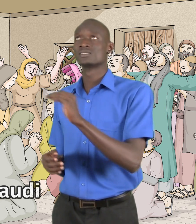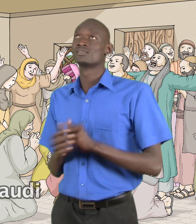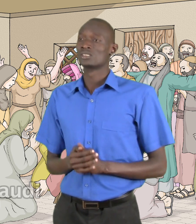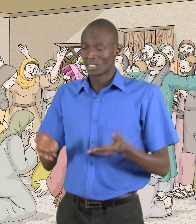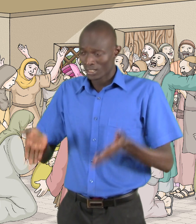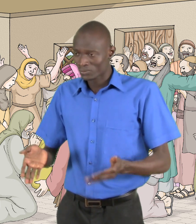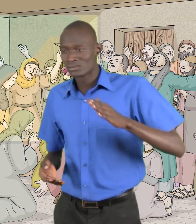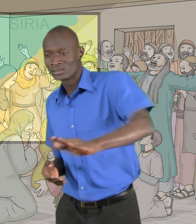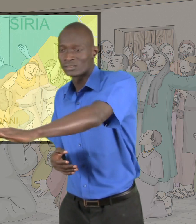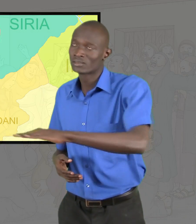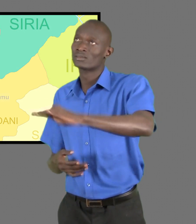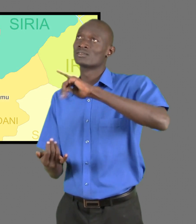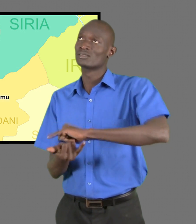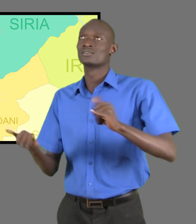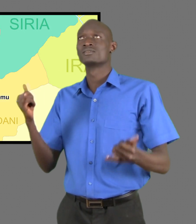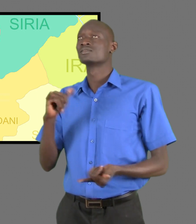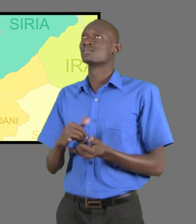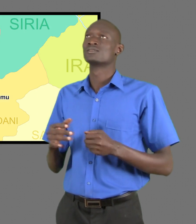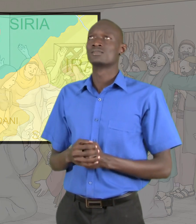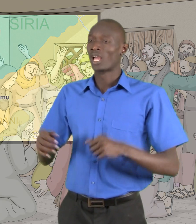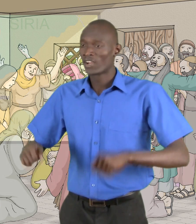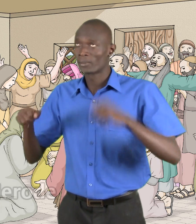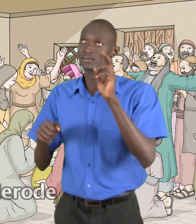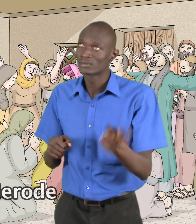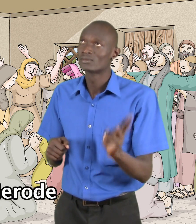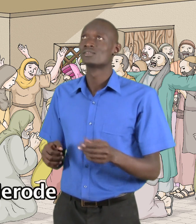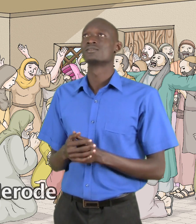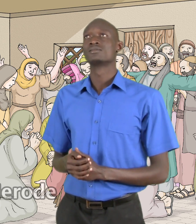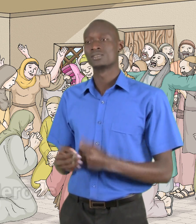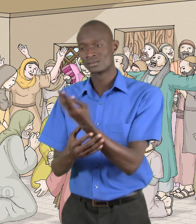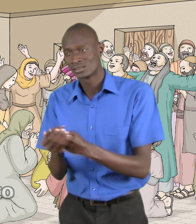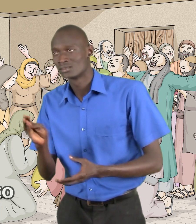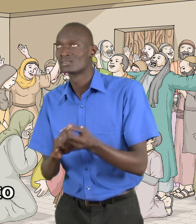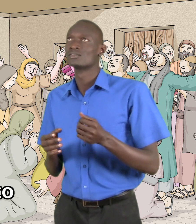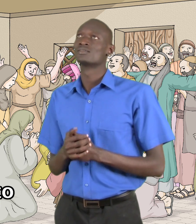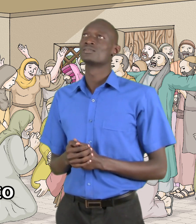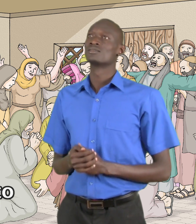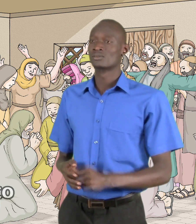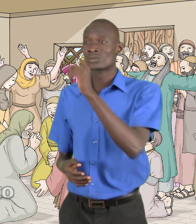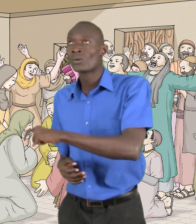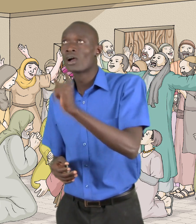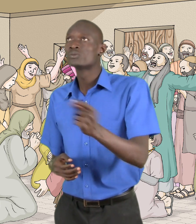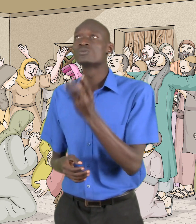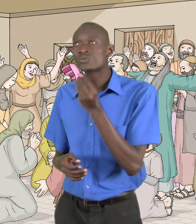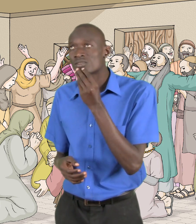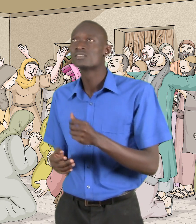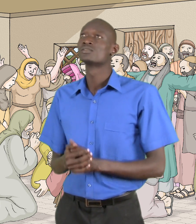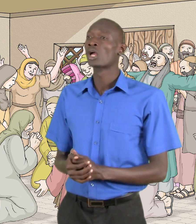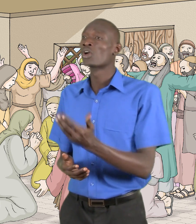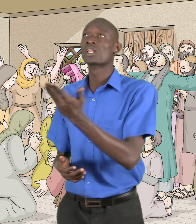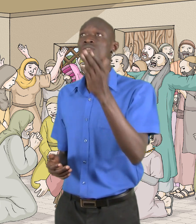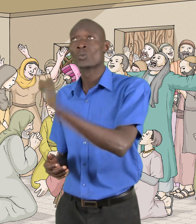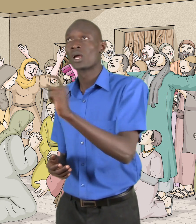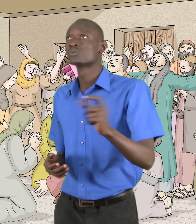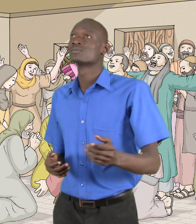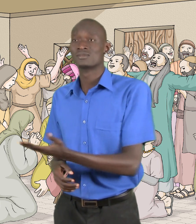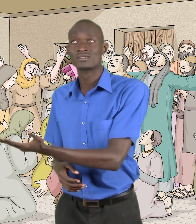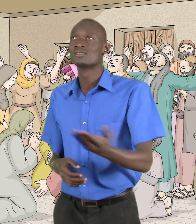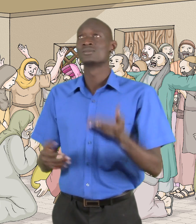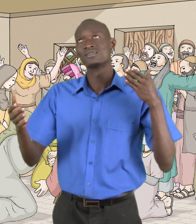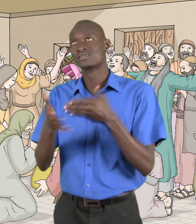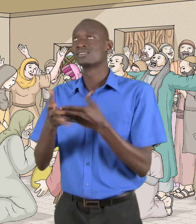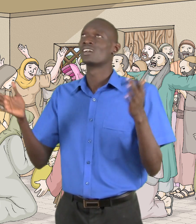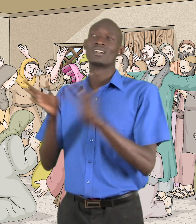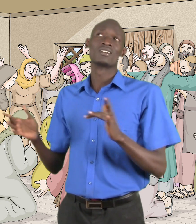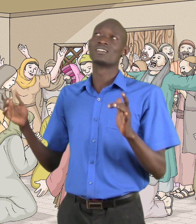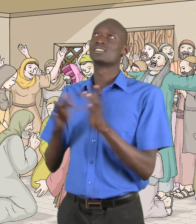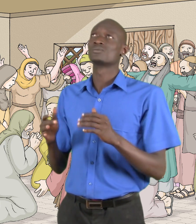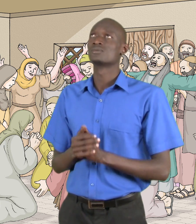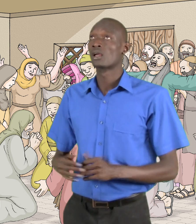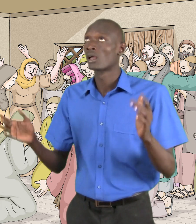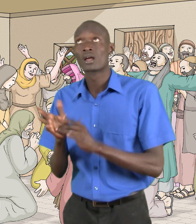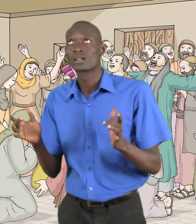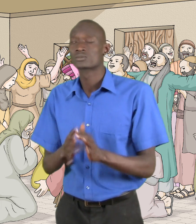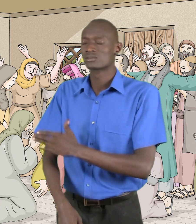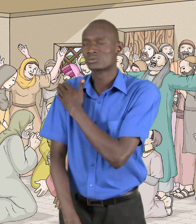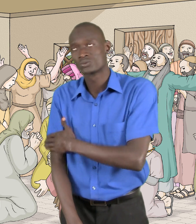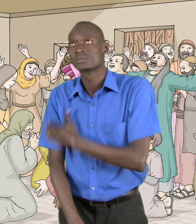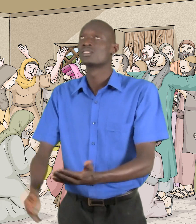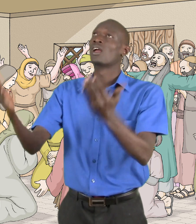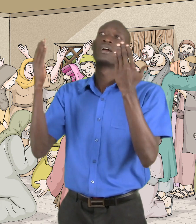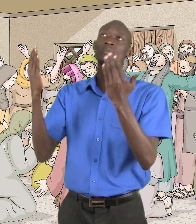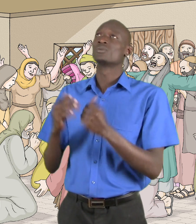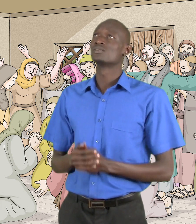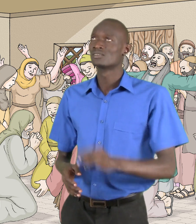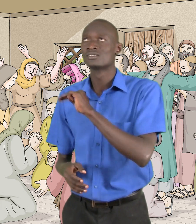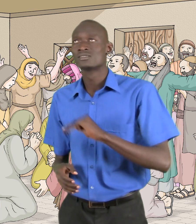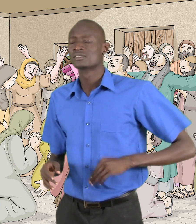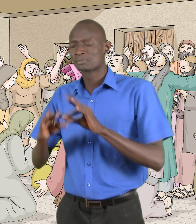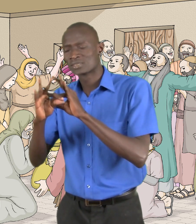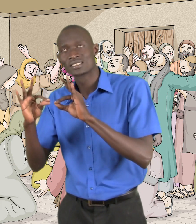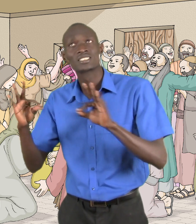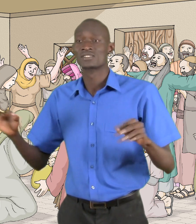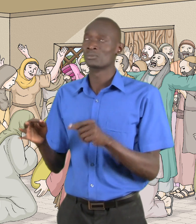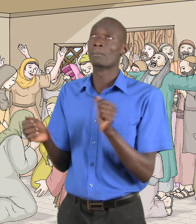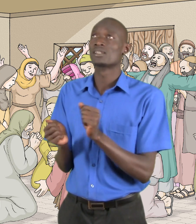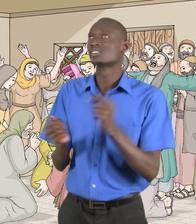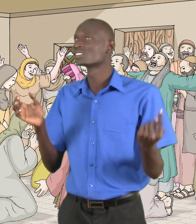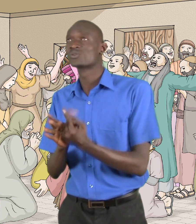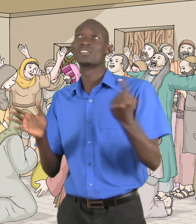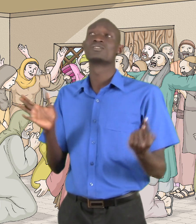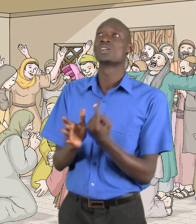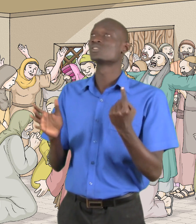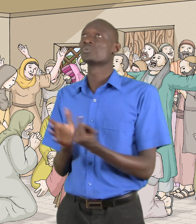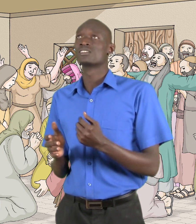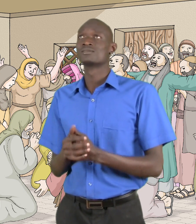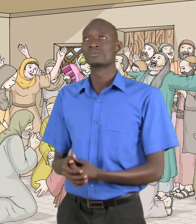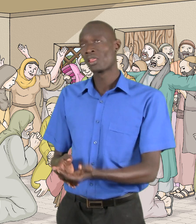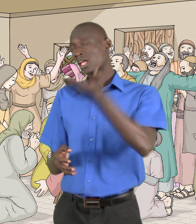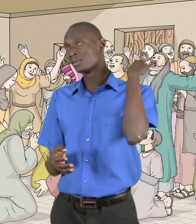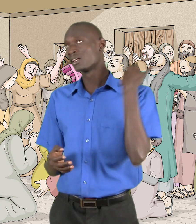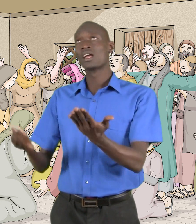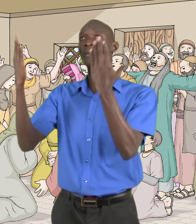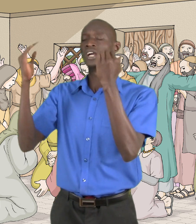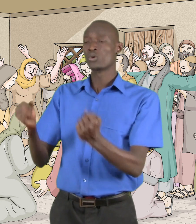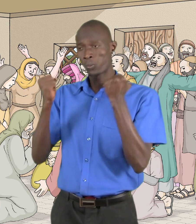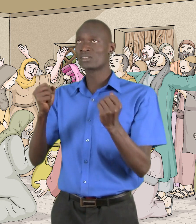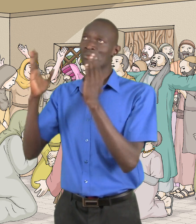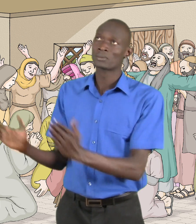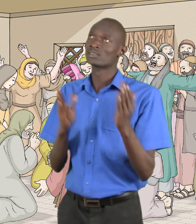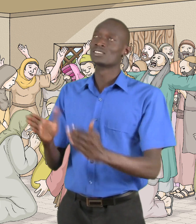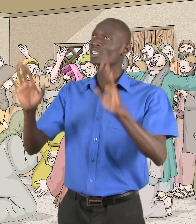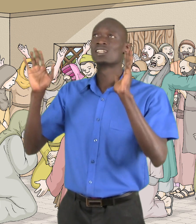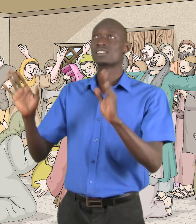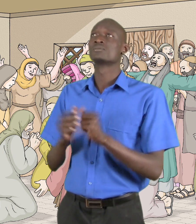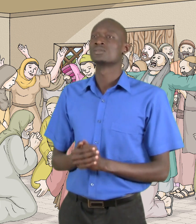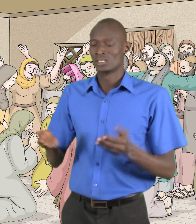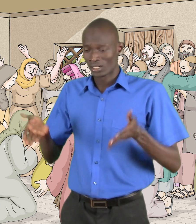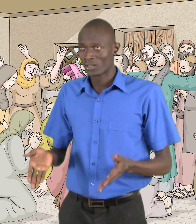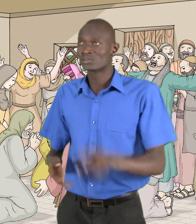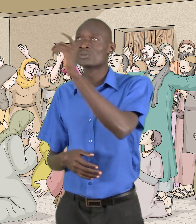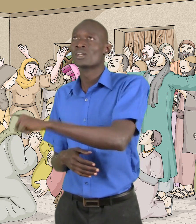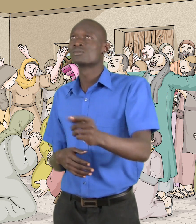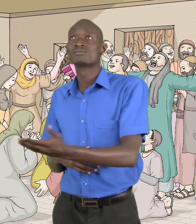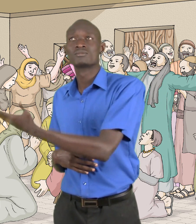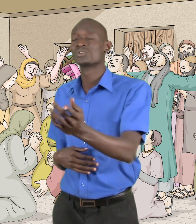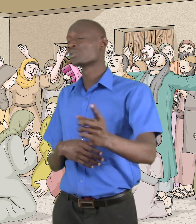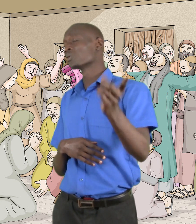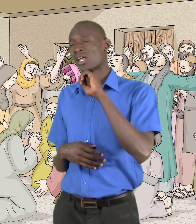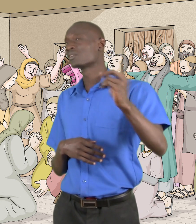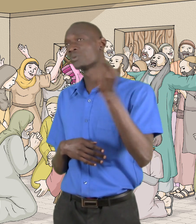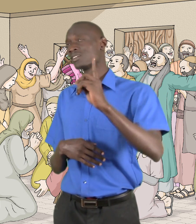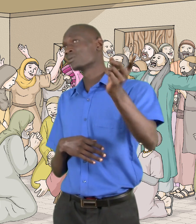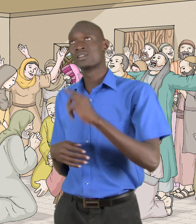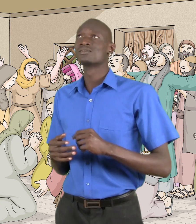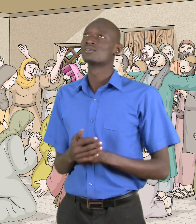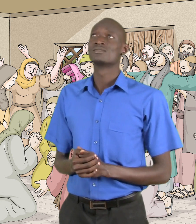In fact, this is the very city where Herod and Pontius Pilate conspired with the Gentiles and the people of Israel against Your holy servant Jesus, whom You anointed.